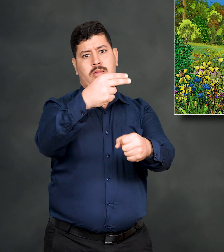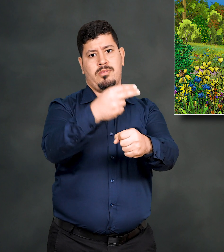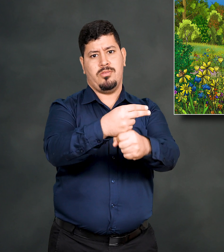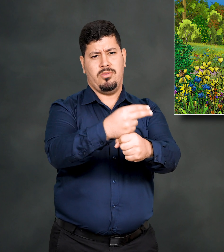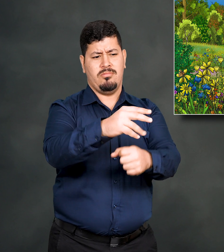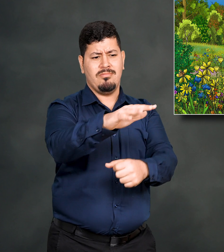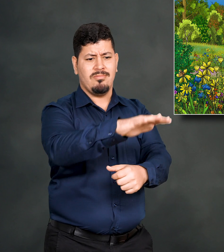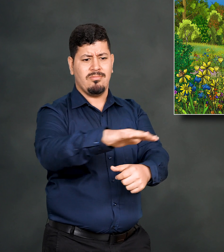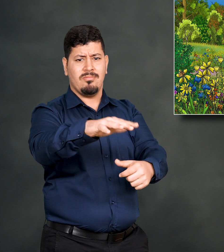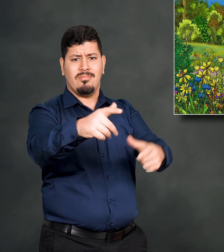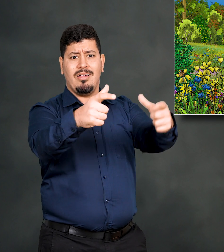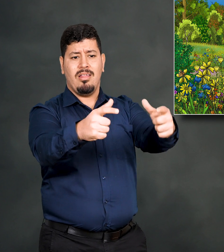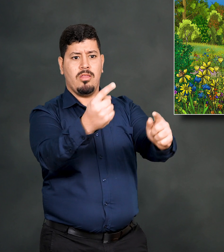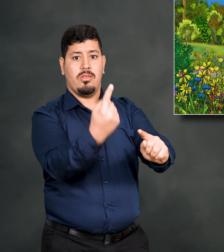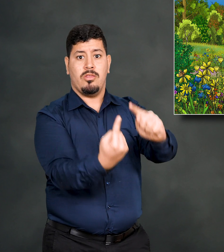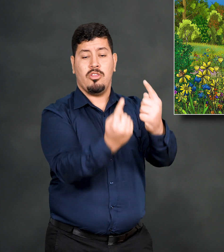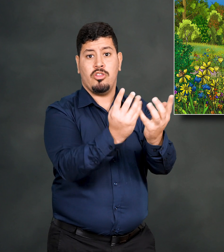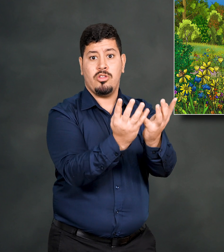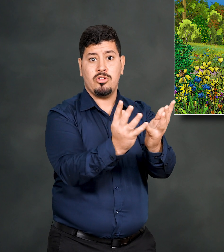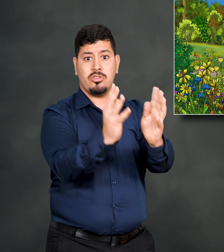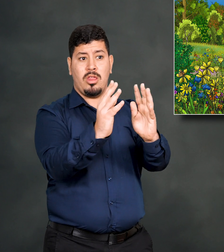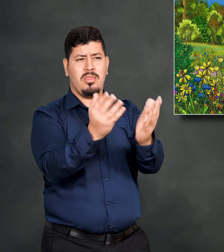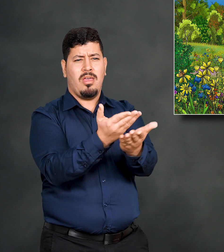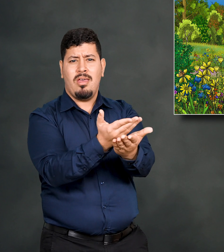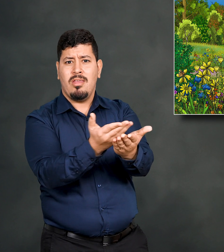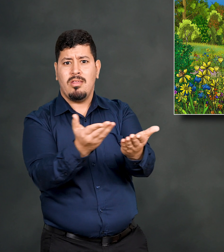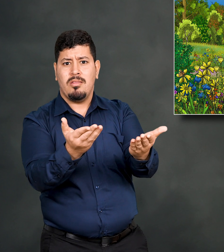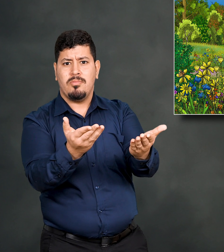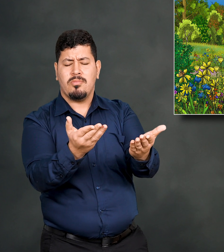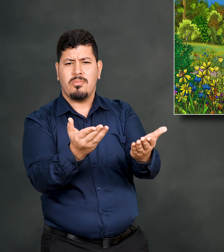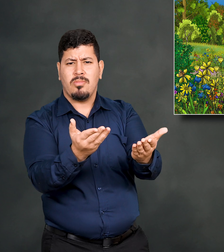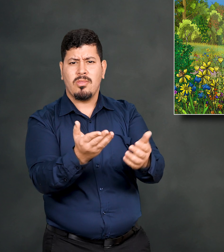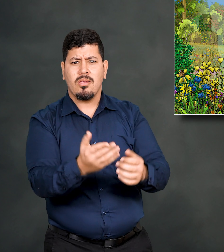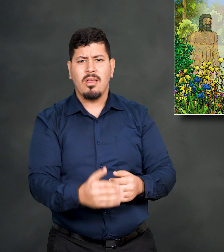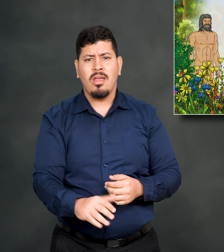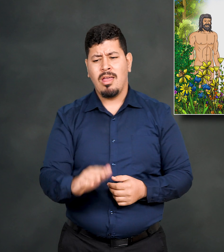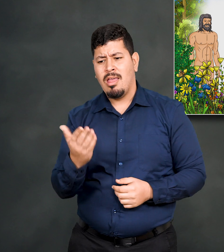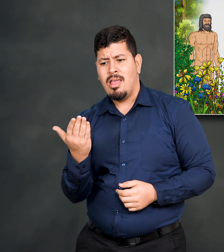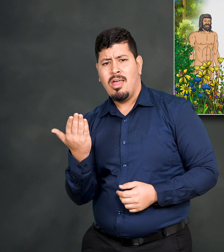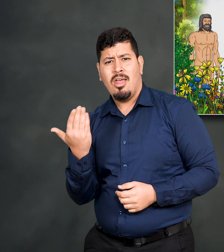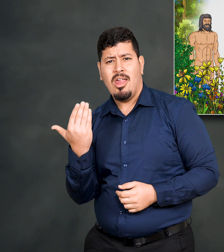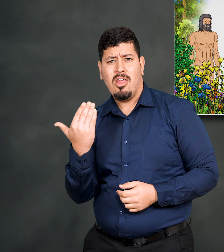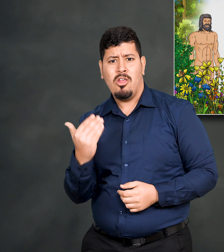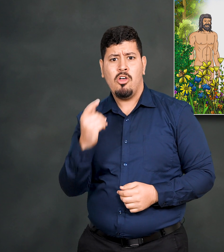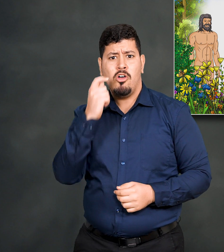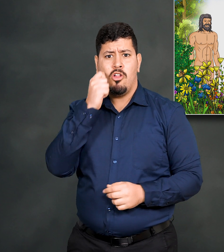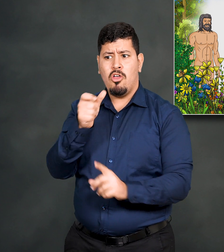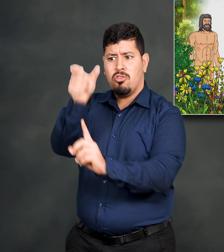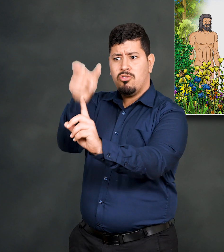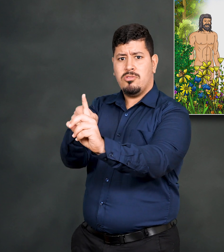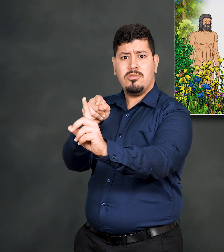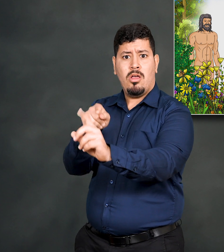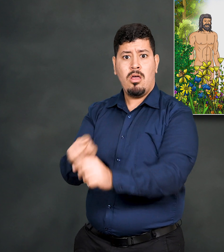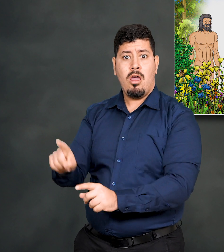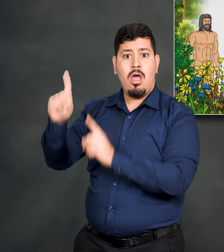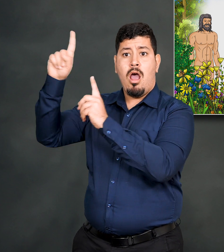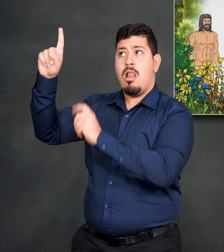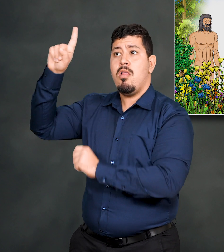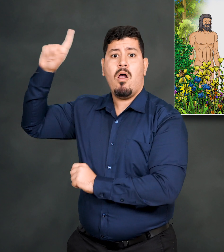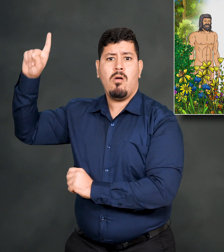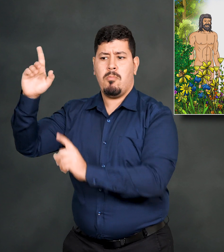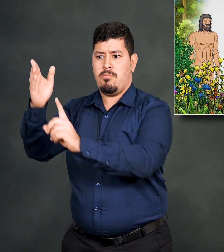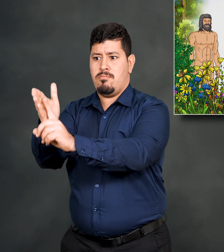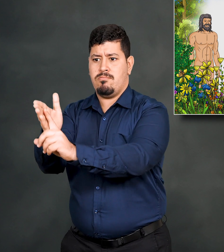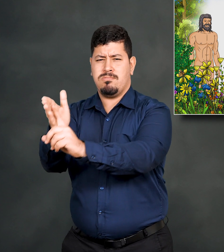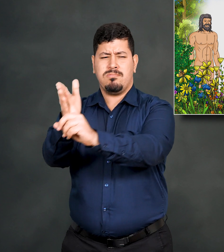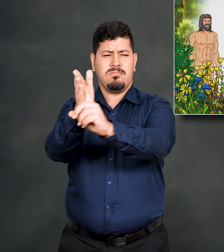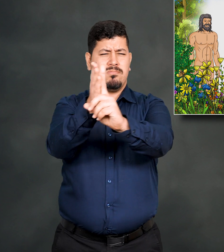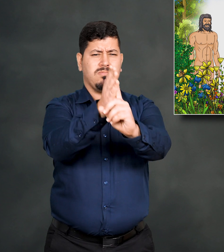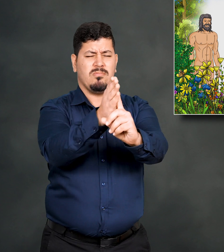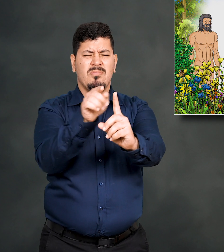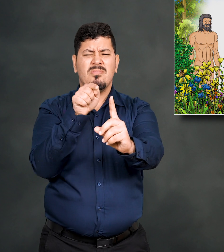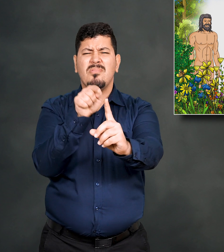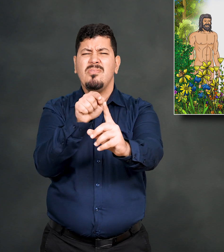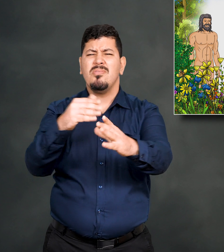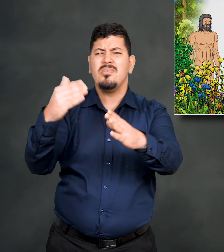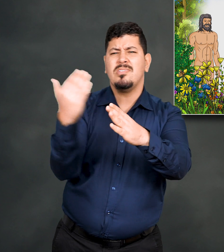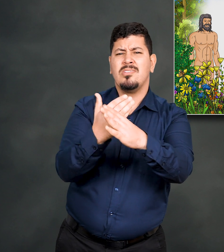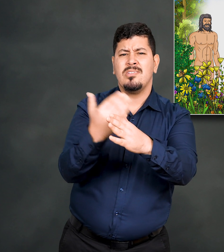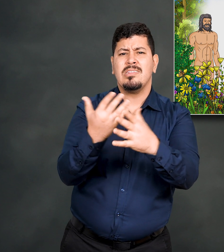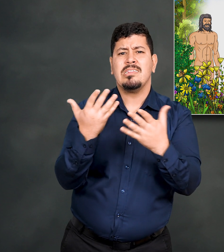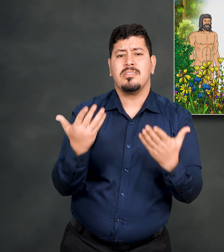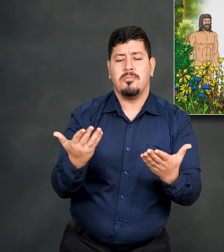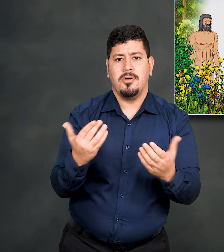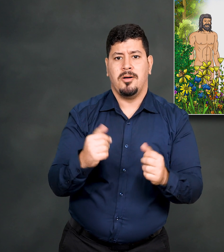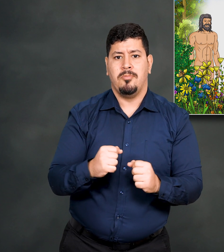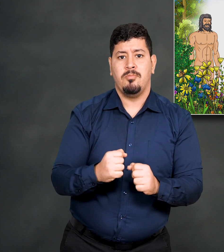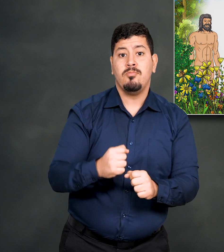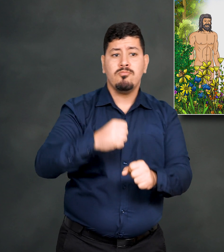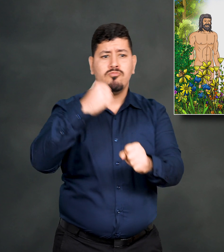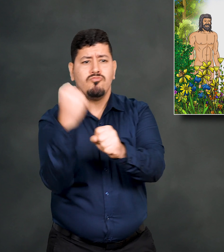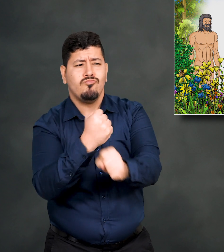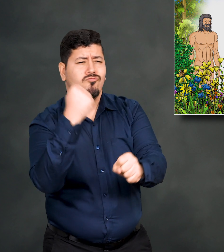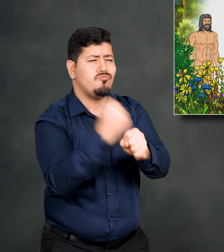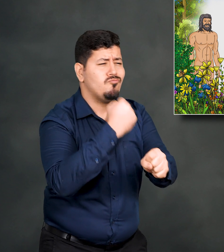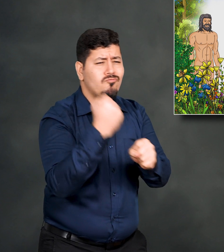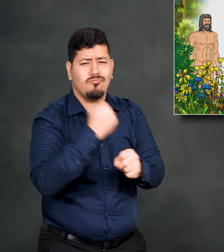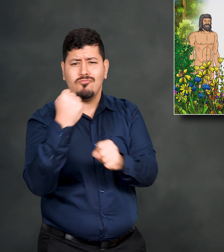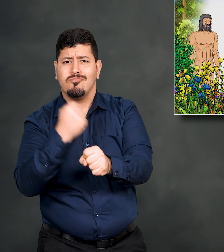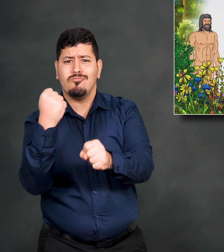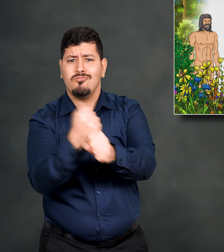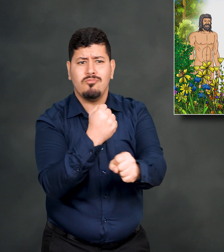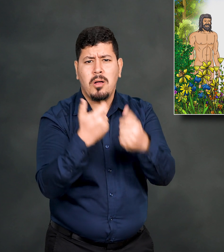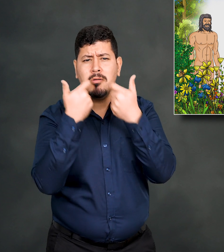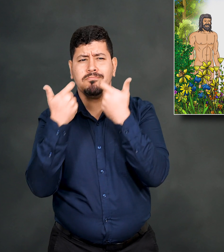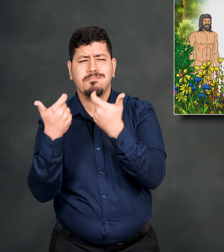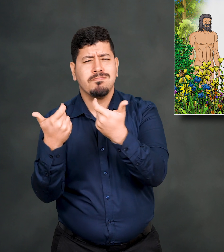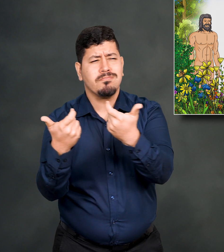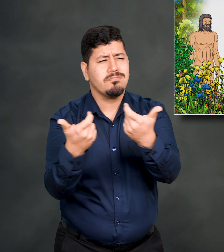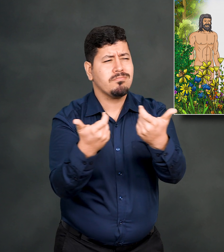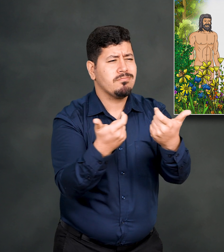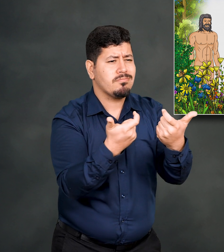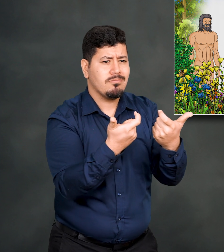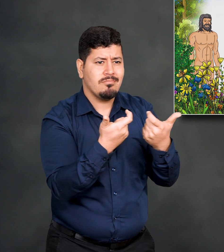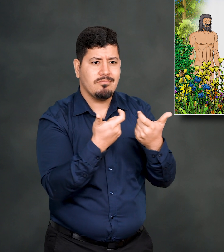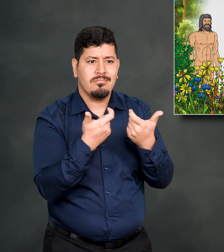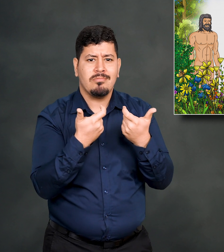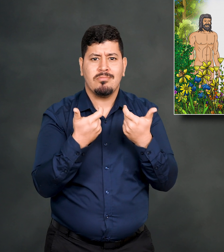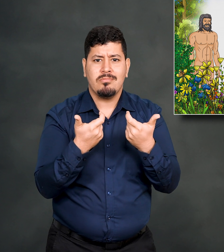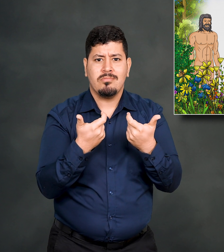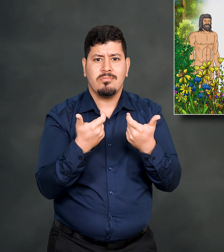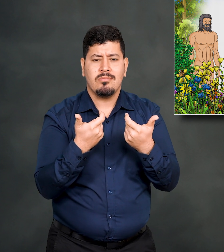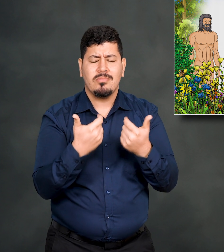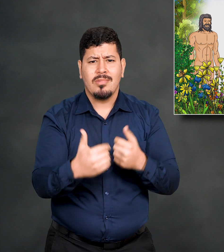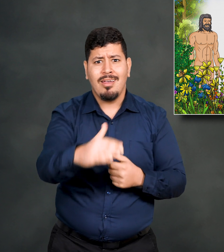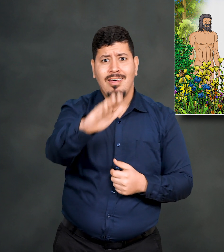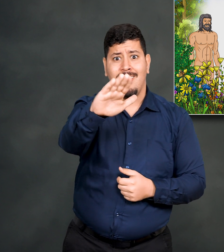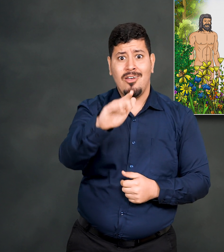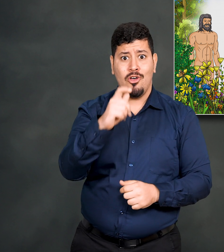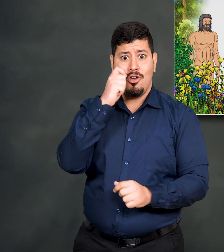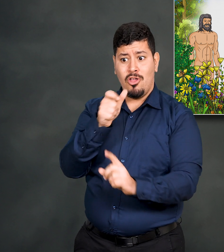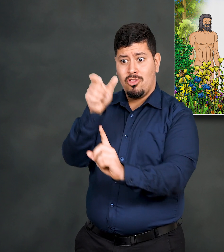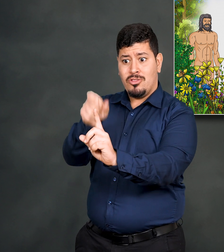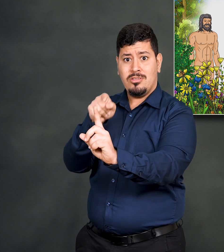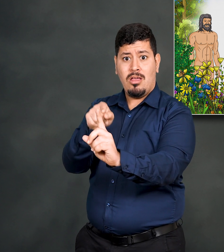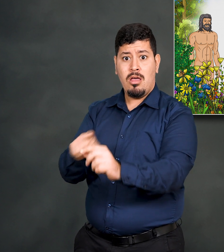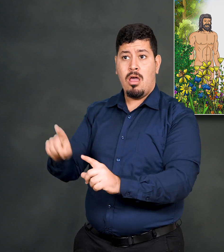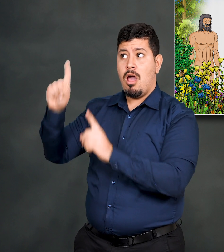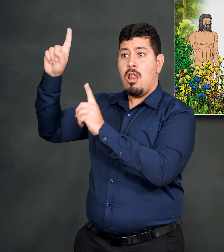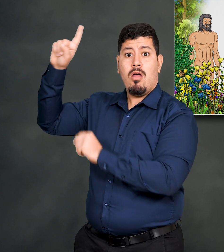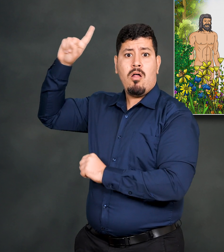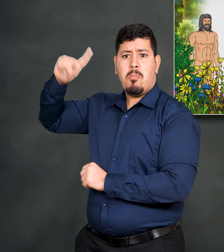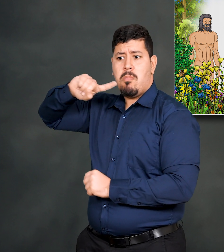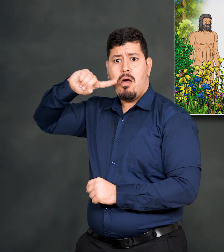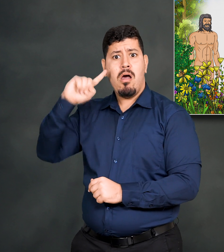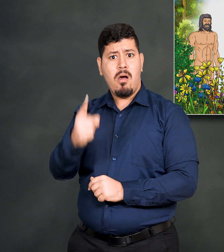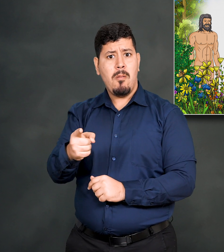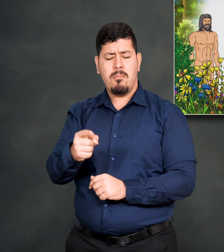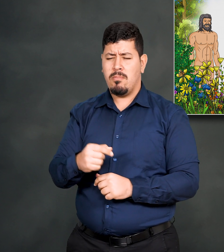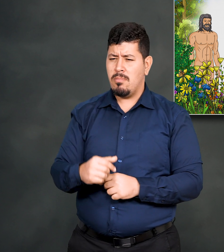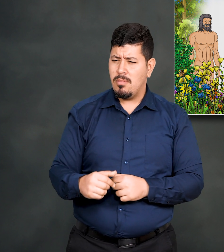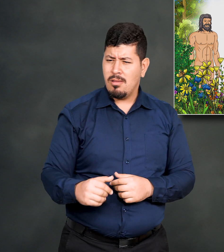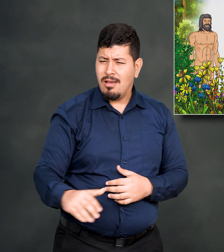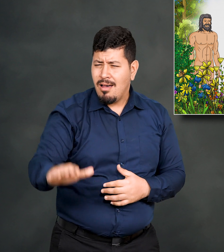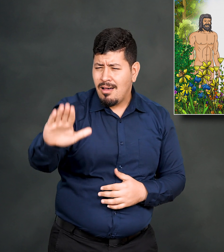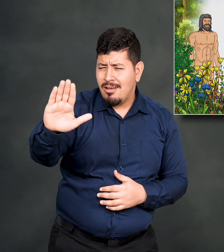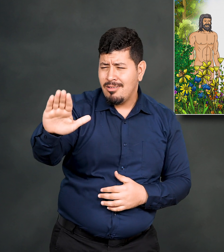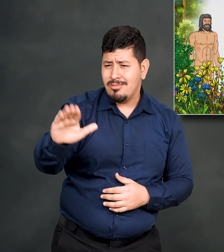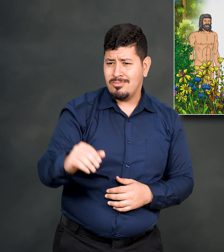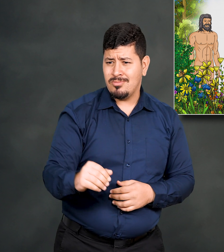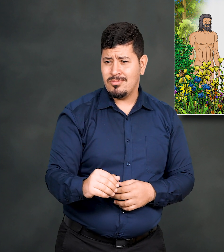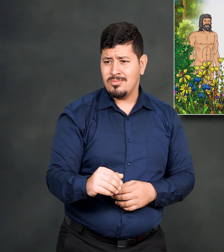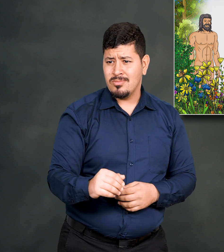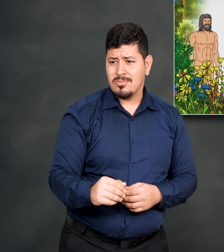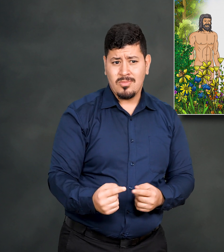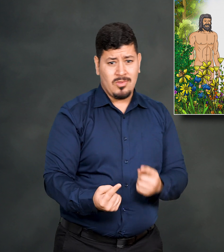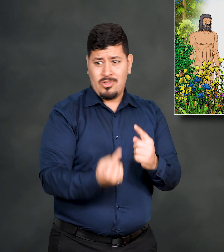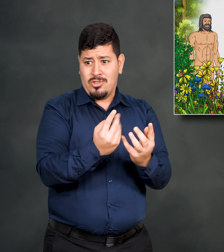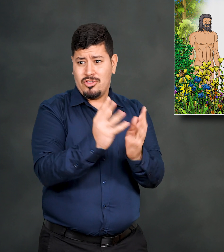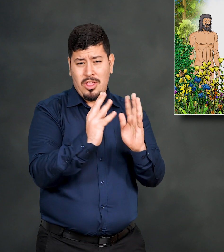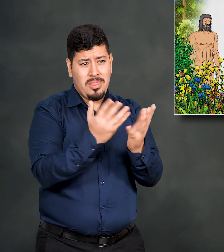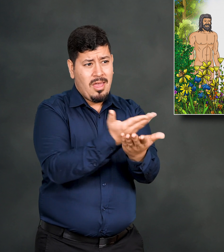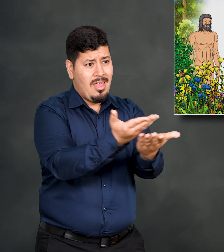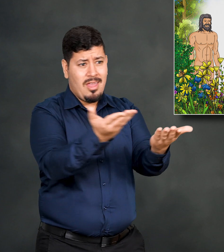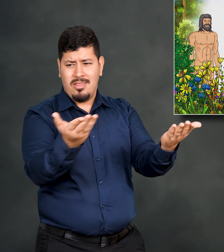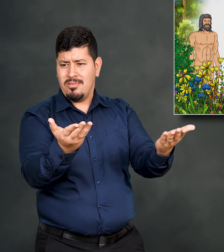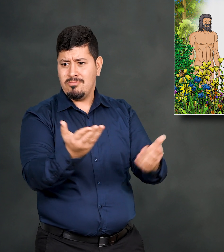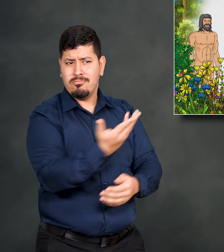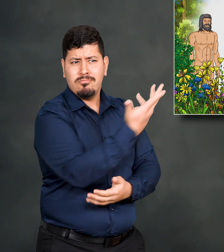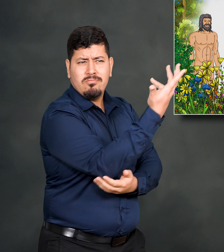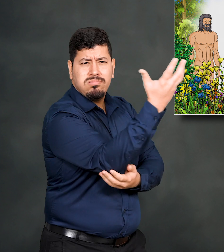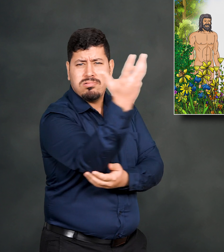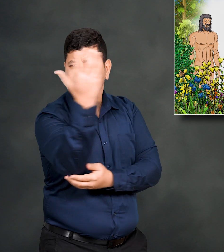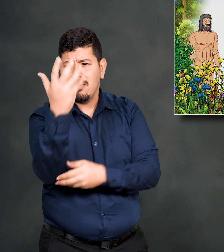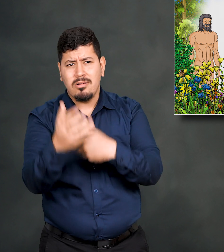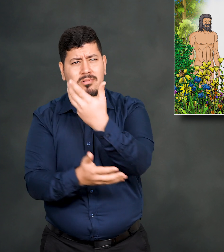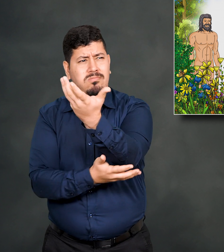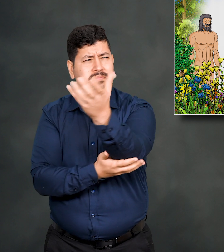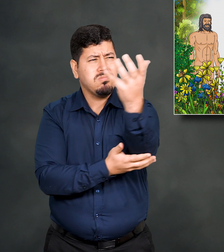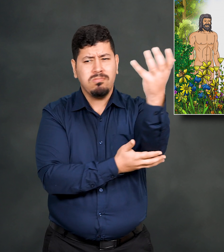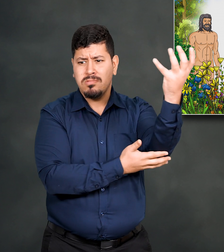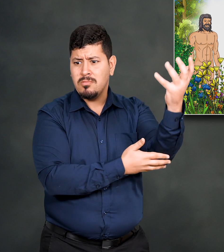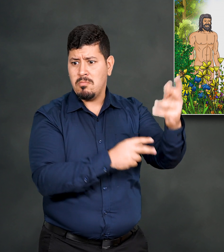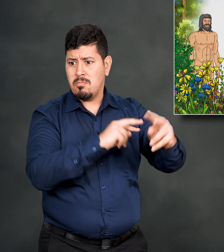Then the LORD God took the man and placed him in the Garden of Eden to cultivate and keep it.